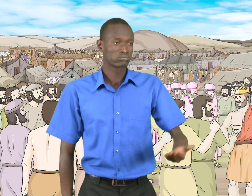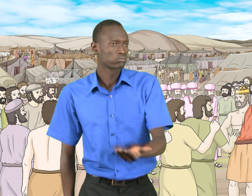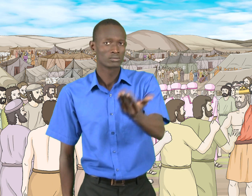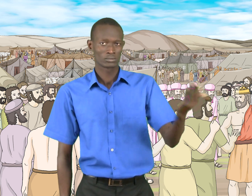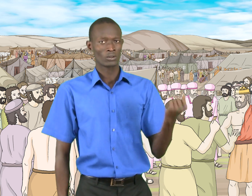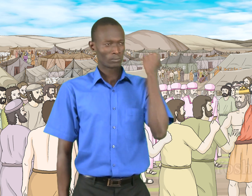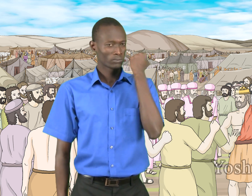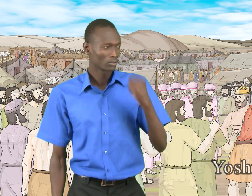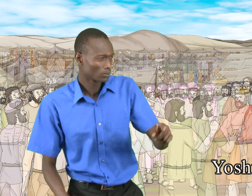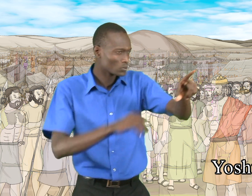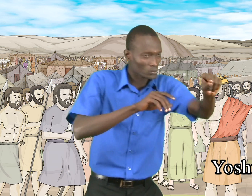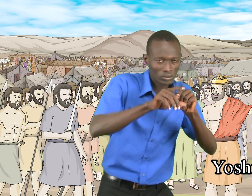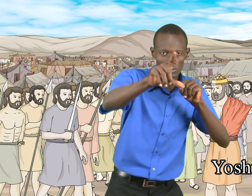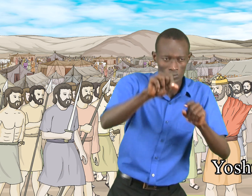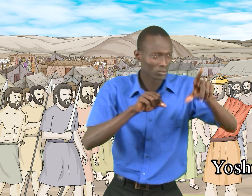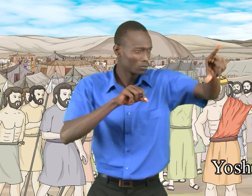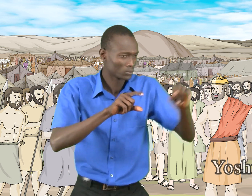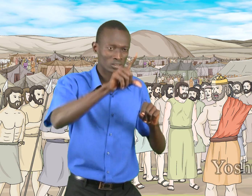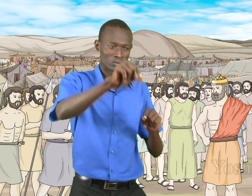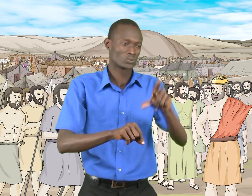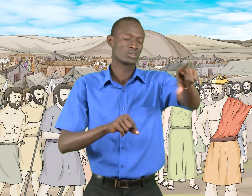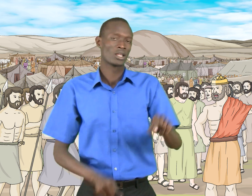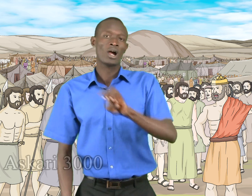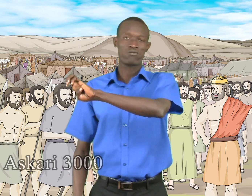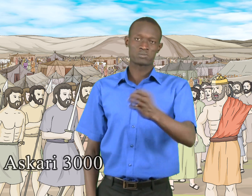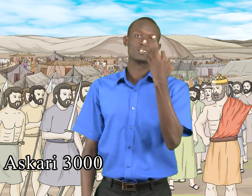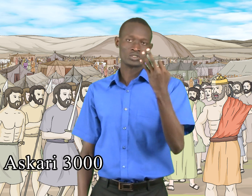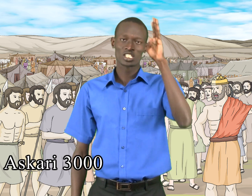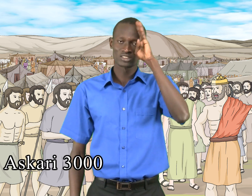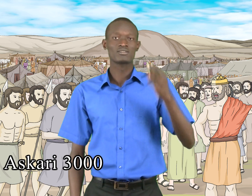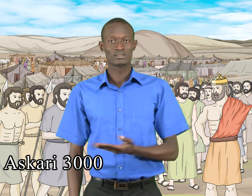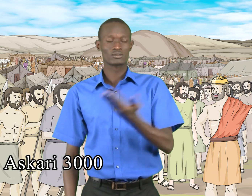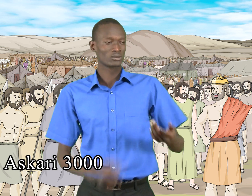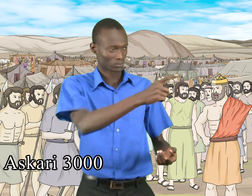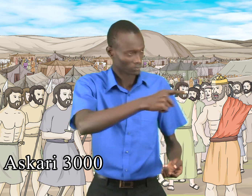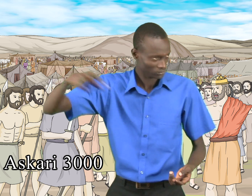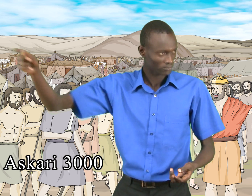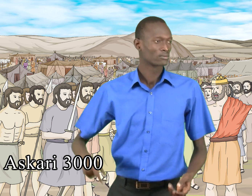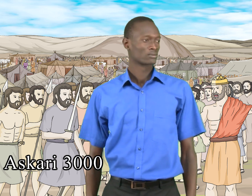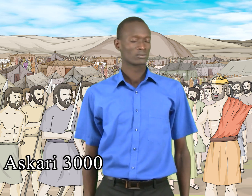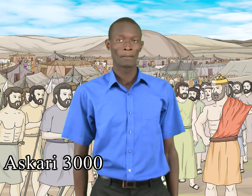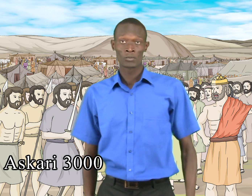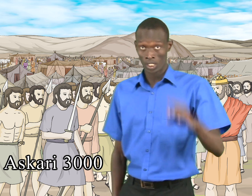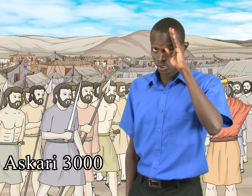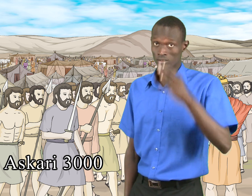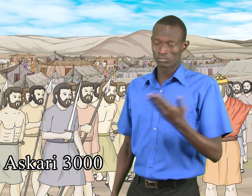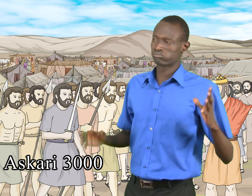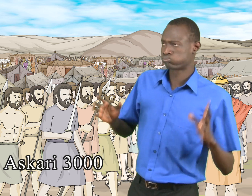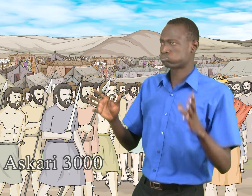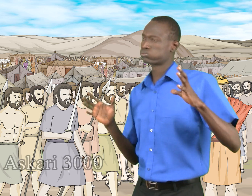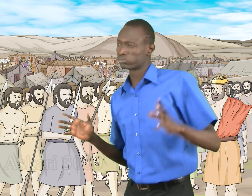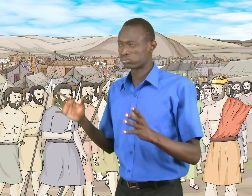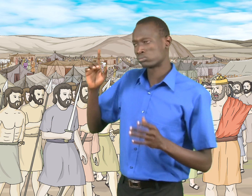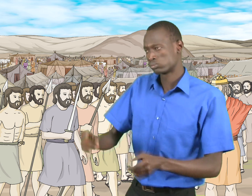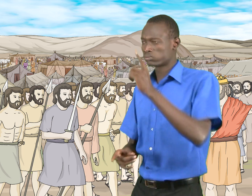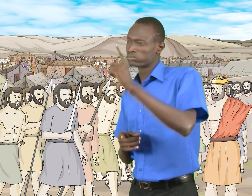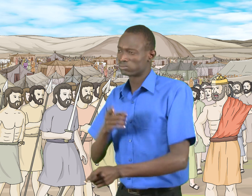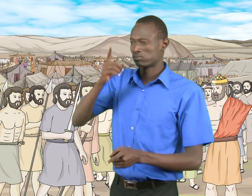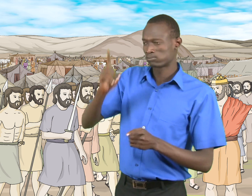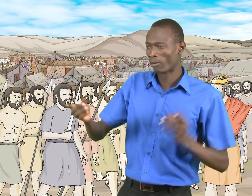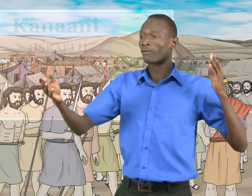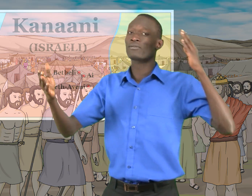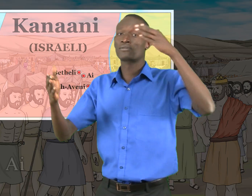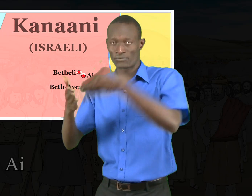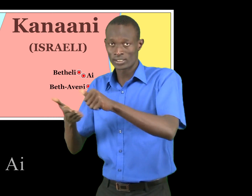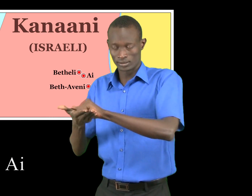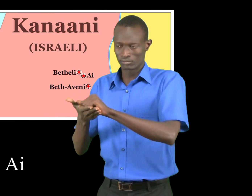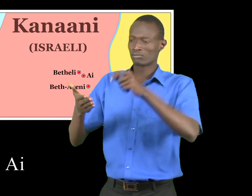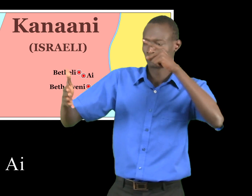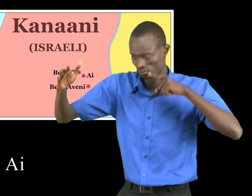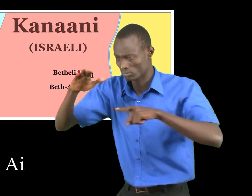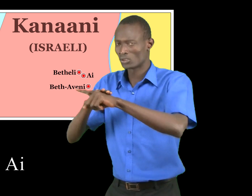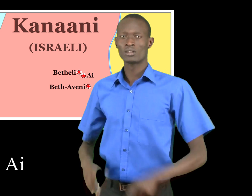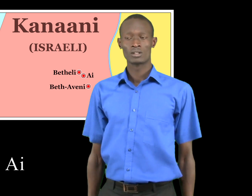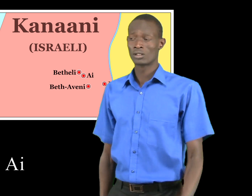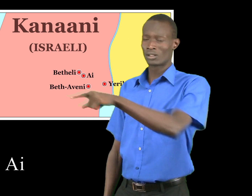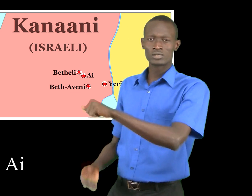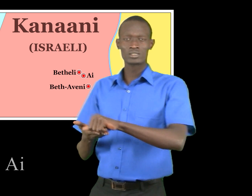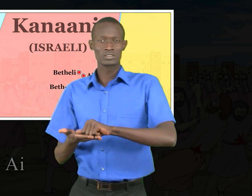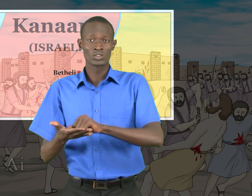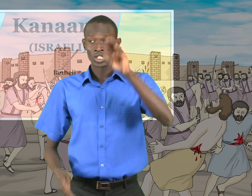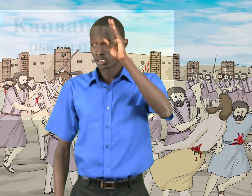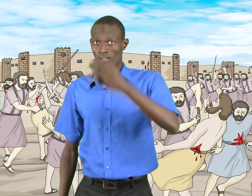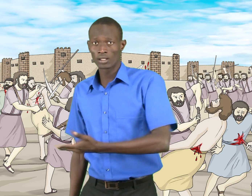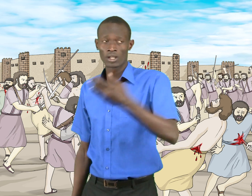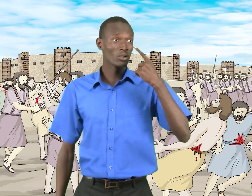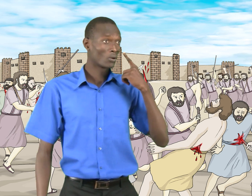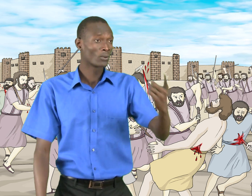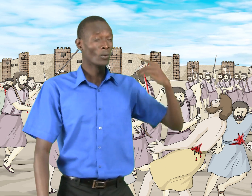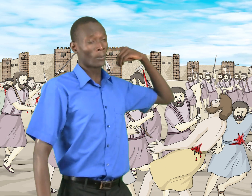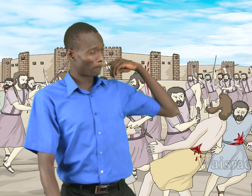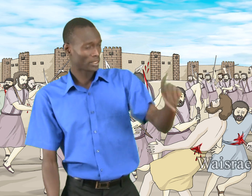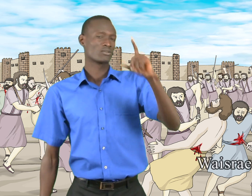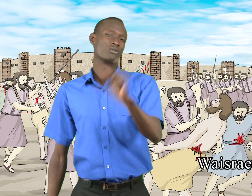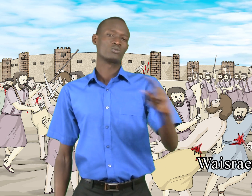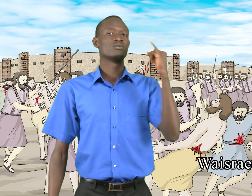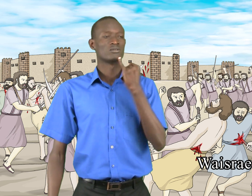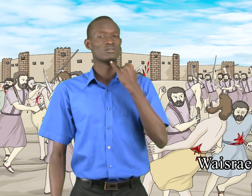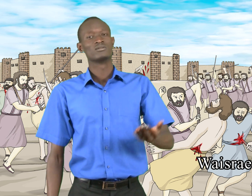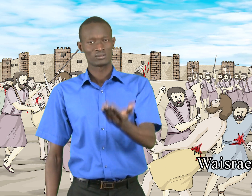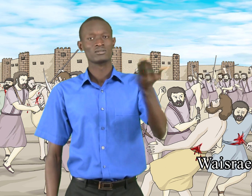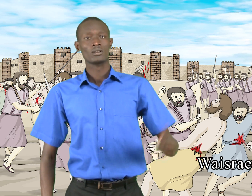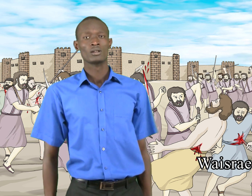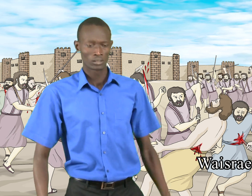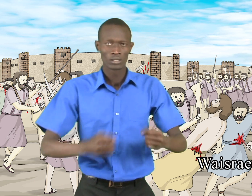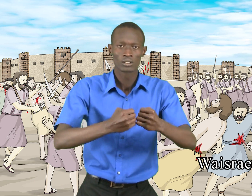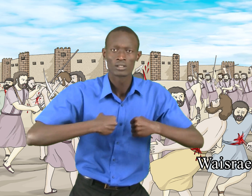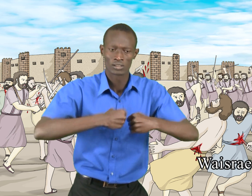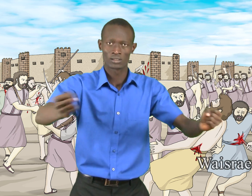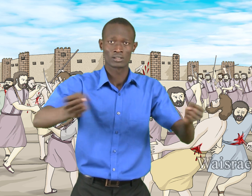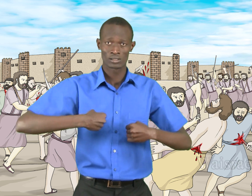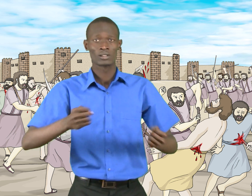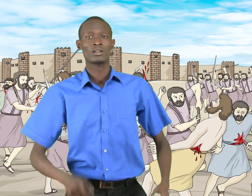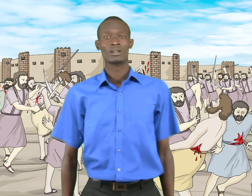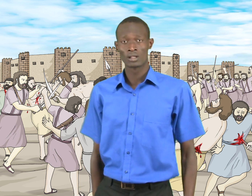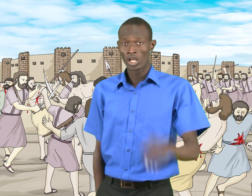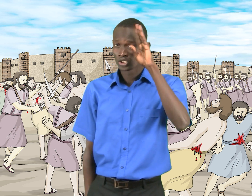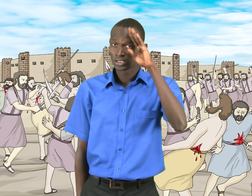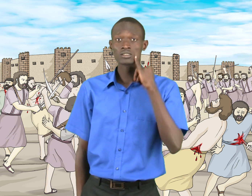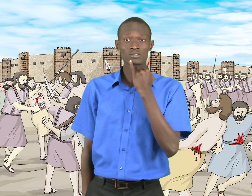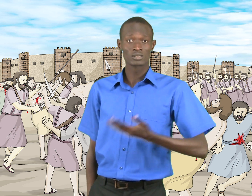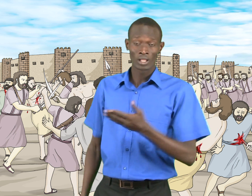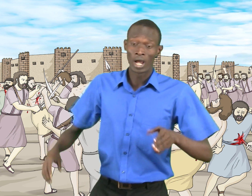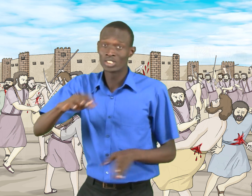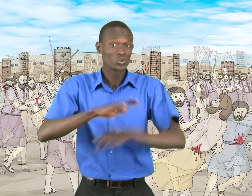So about three thousand men went up, but they fled before the men of Ai.